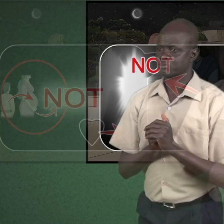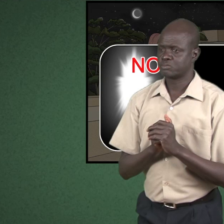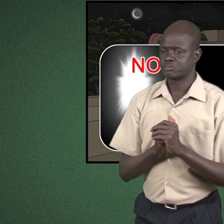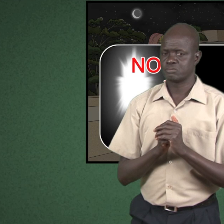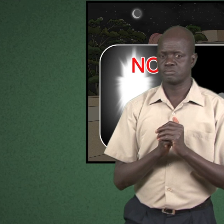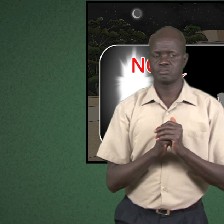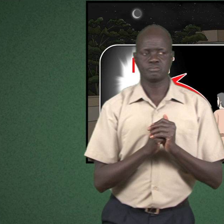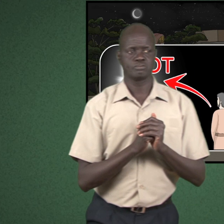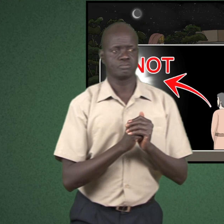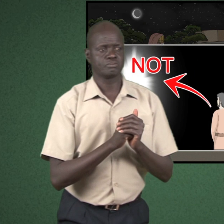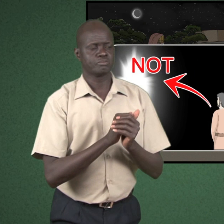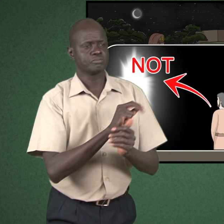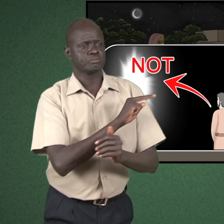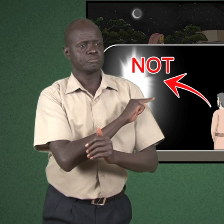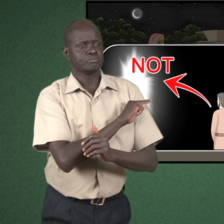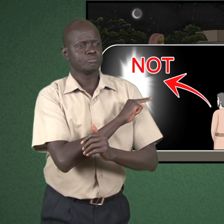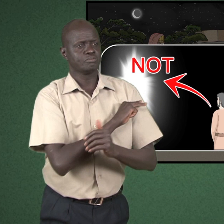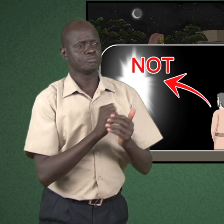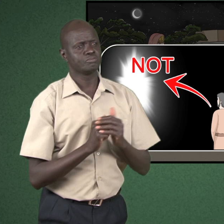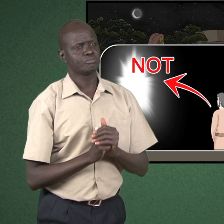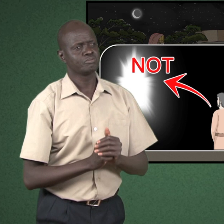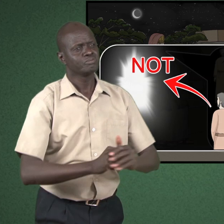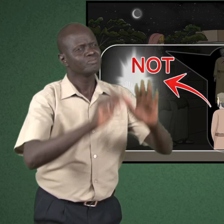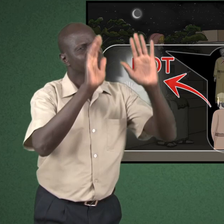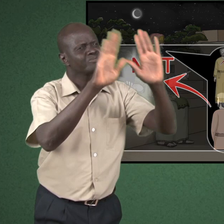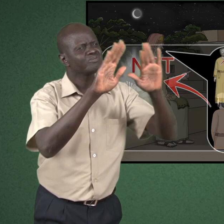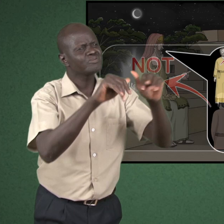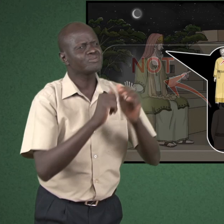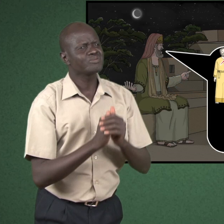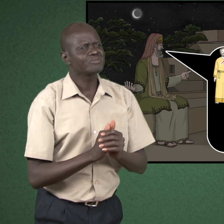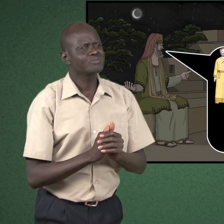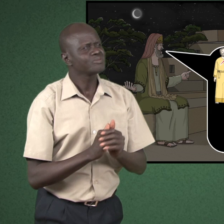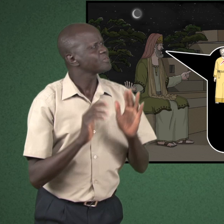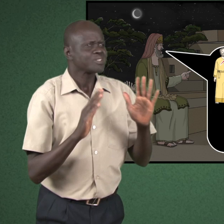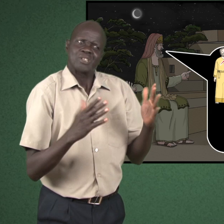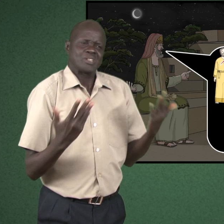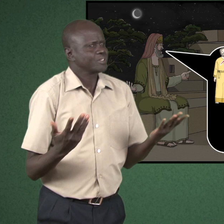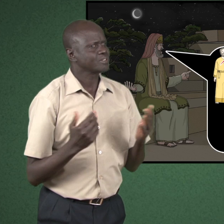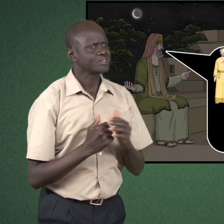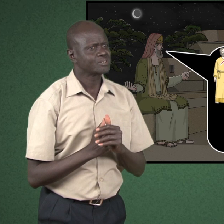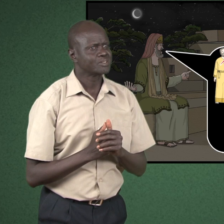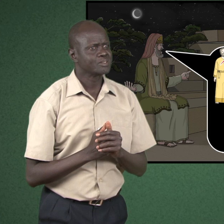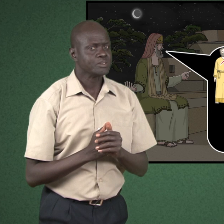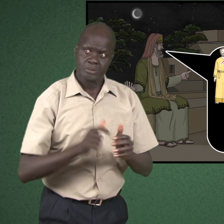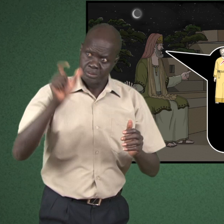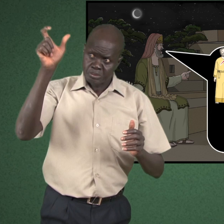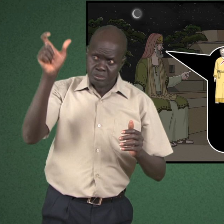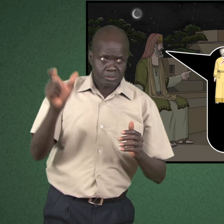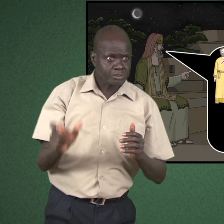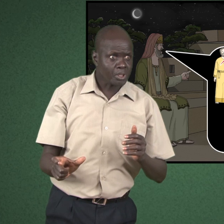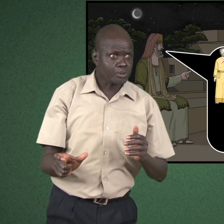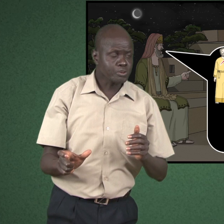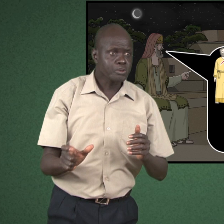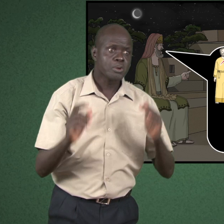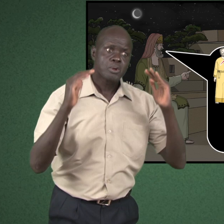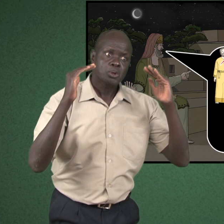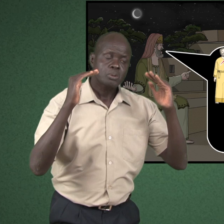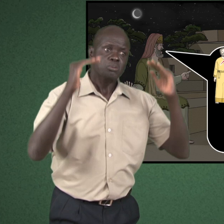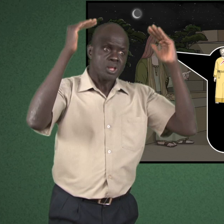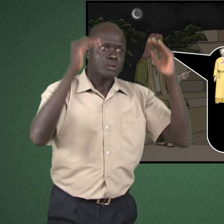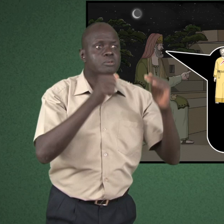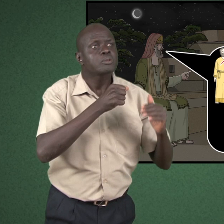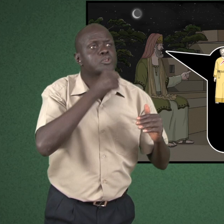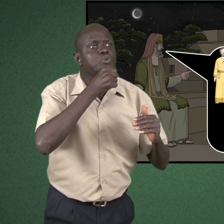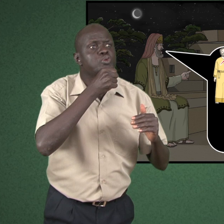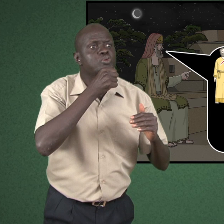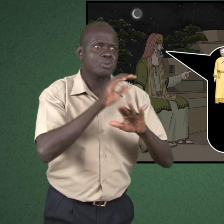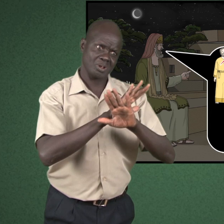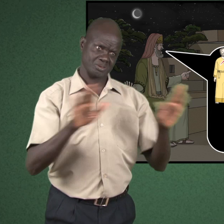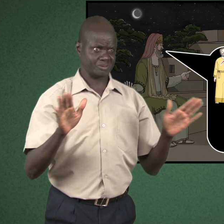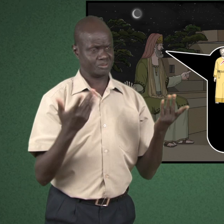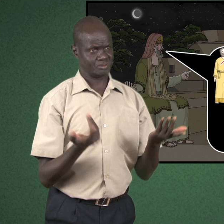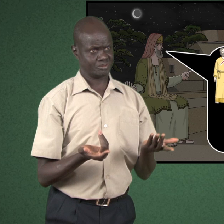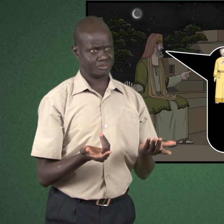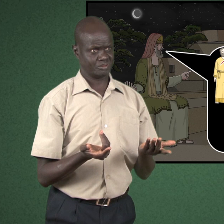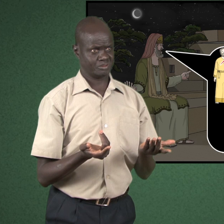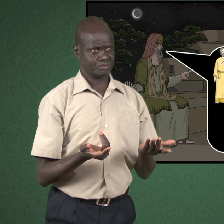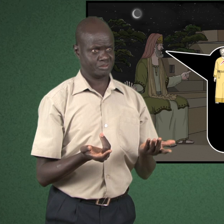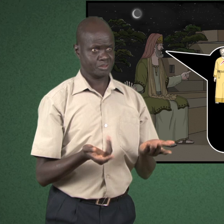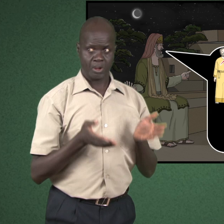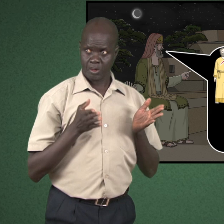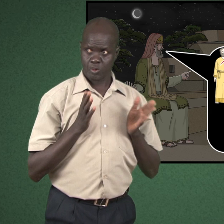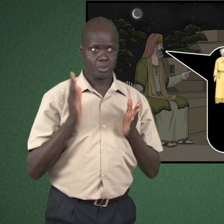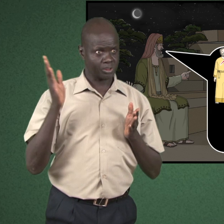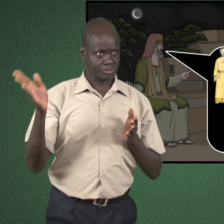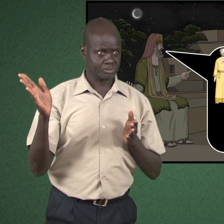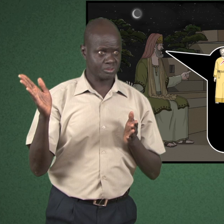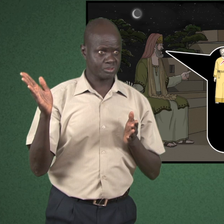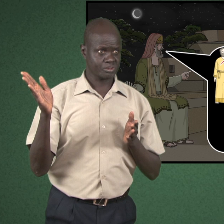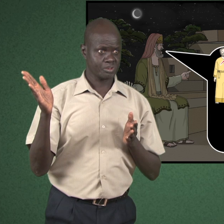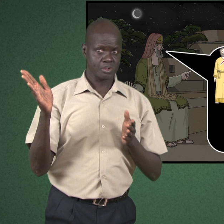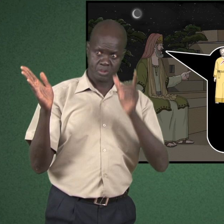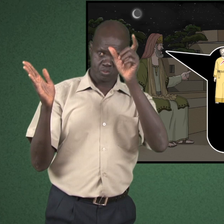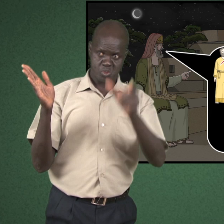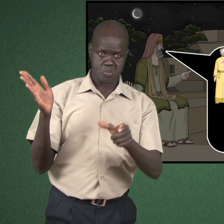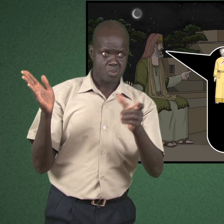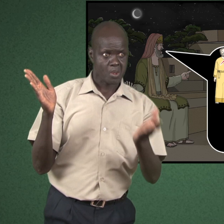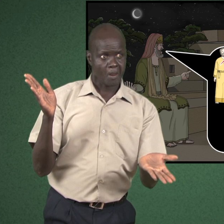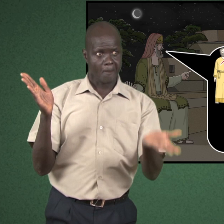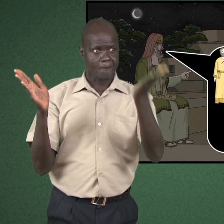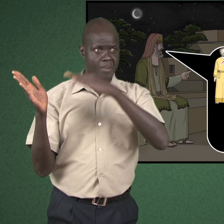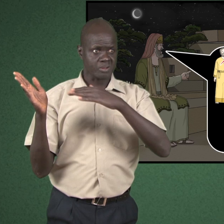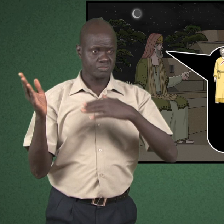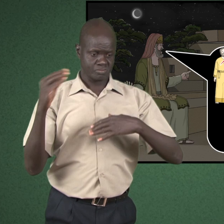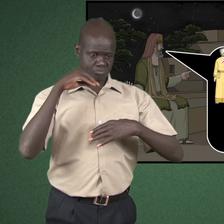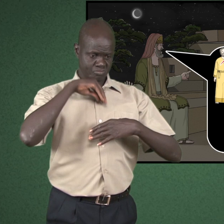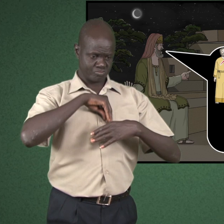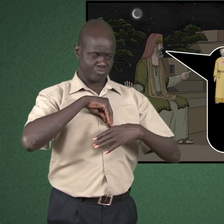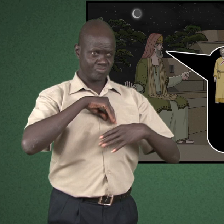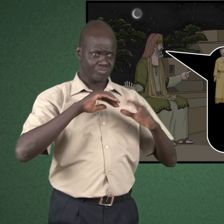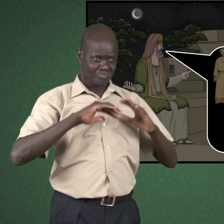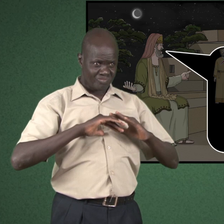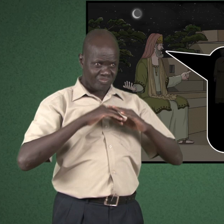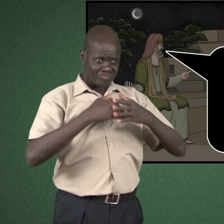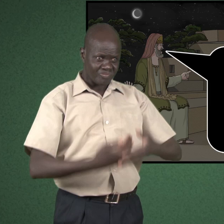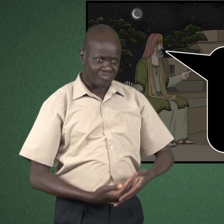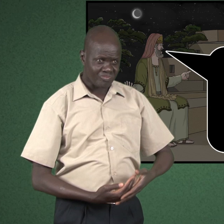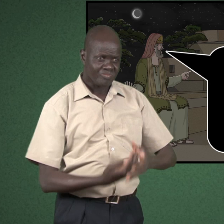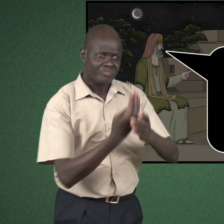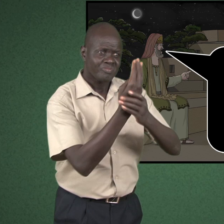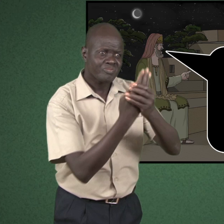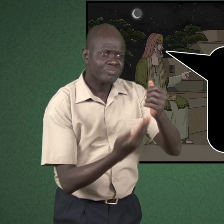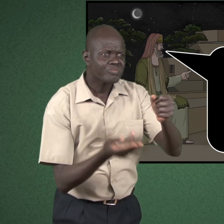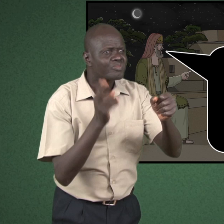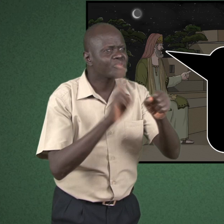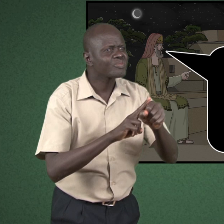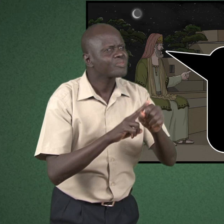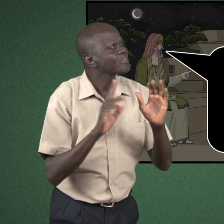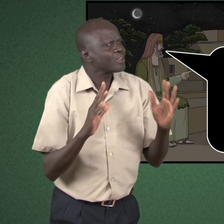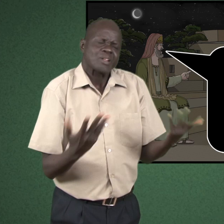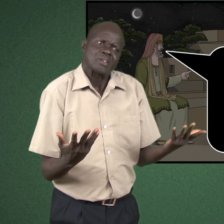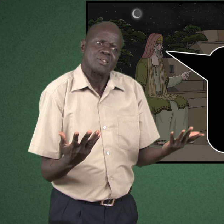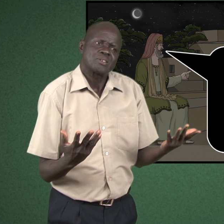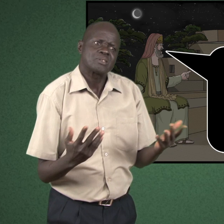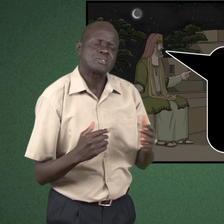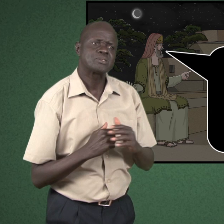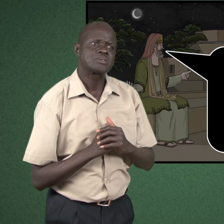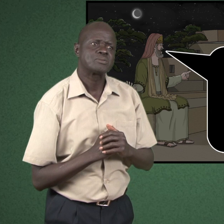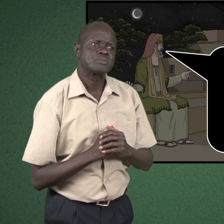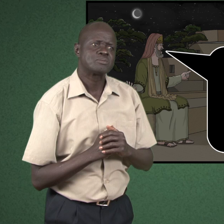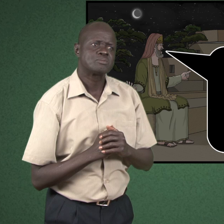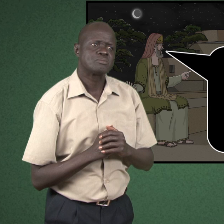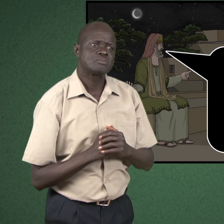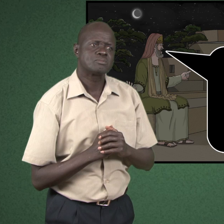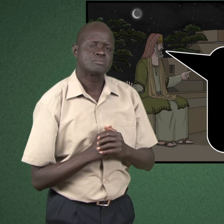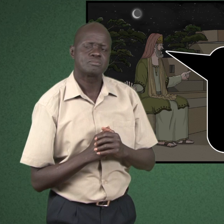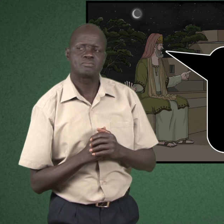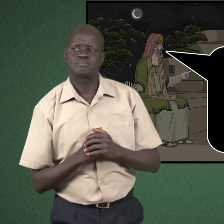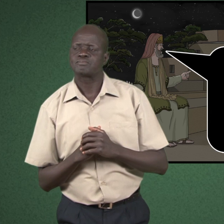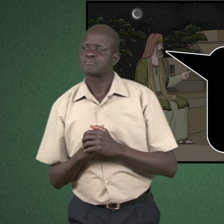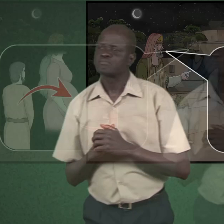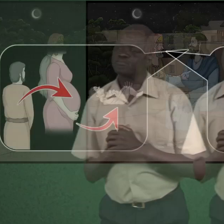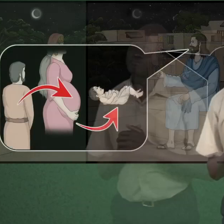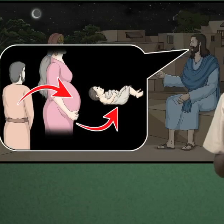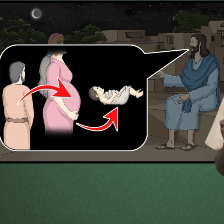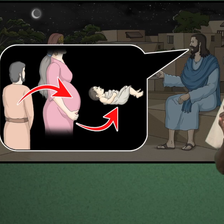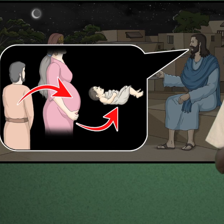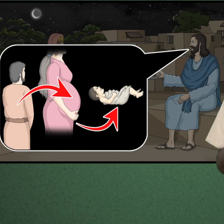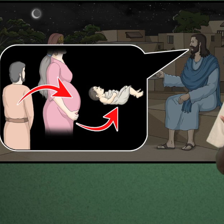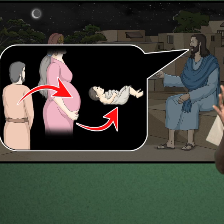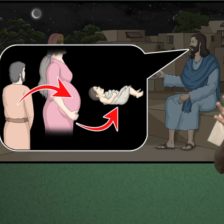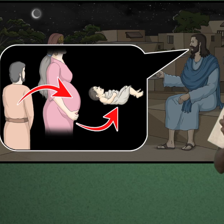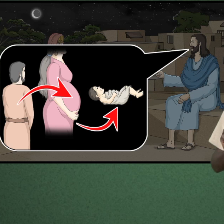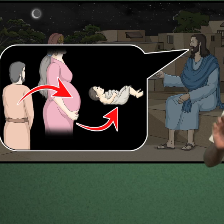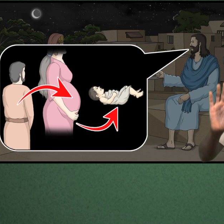“How can a man be born when he is old?” Nicodemus asked. “Can he enter his mother’s womb a second time to be born?”